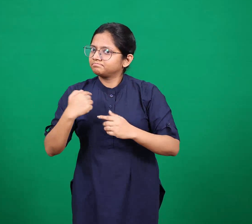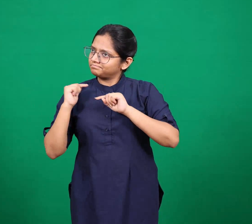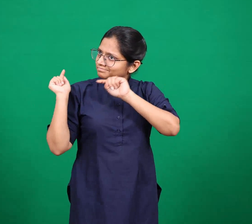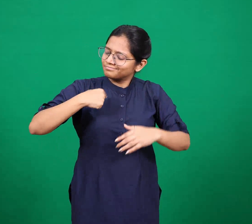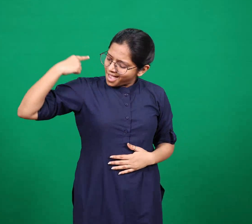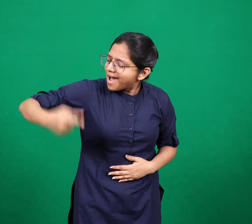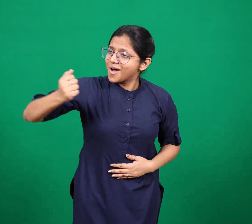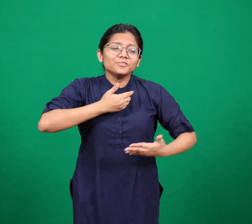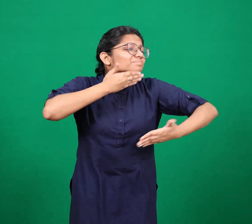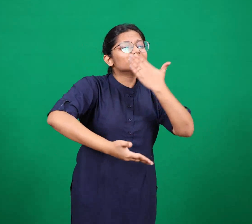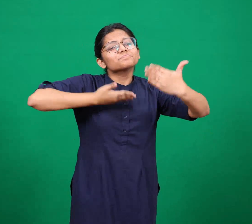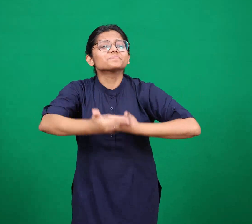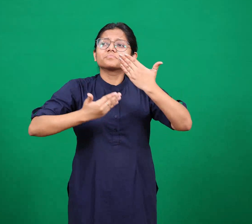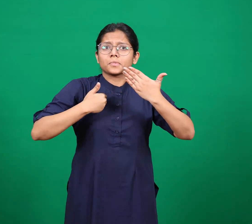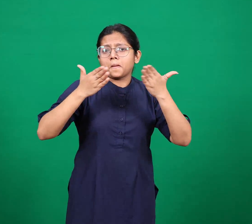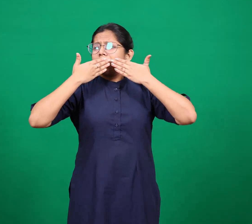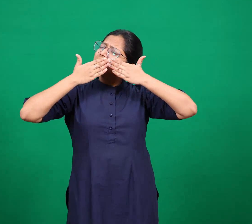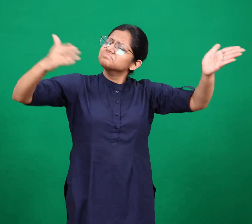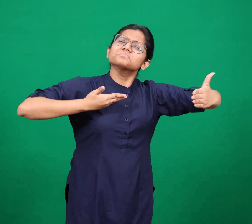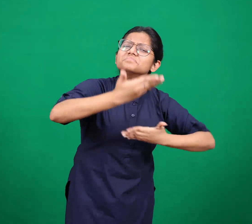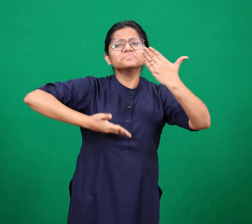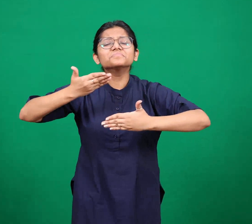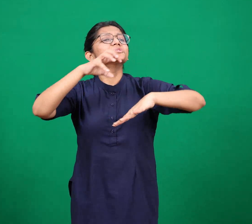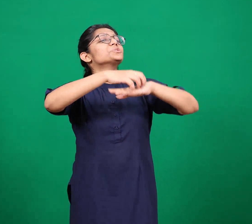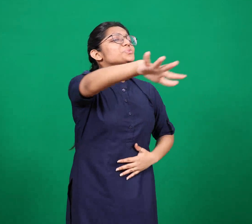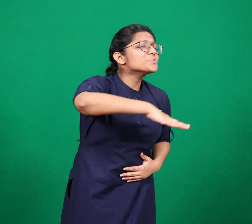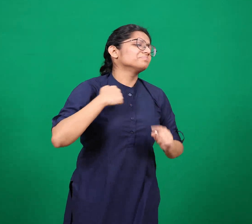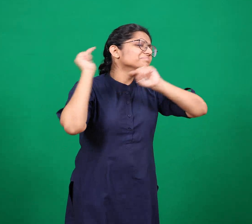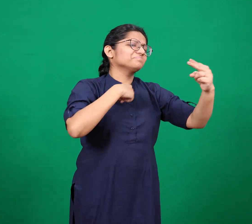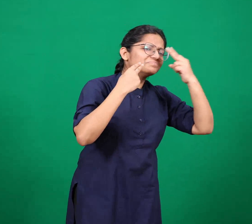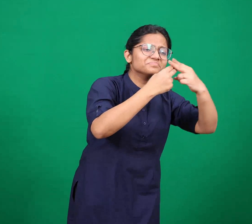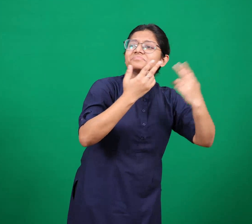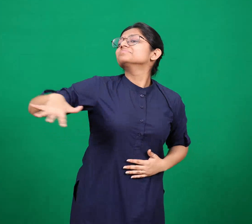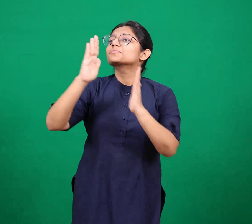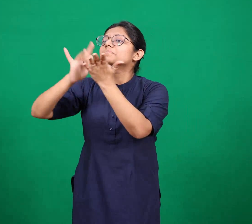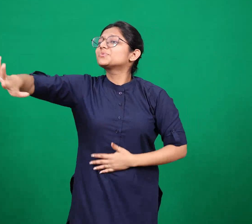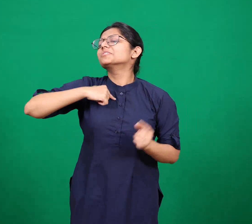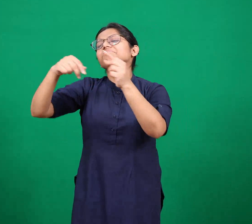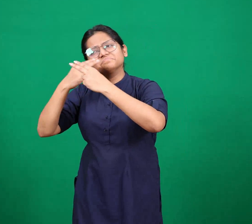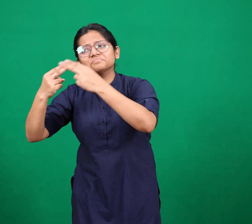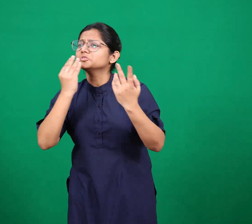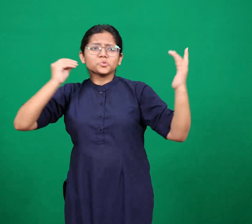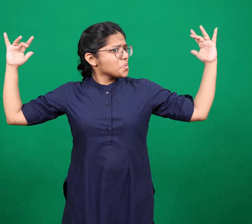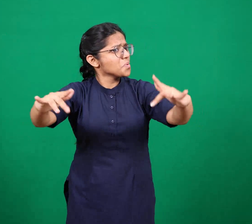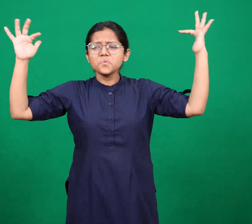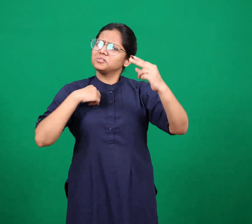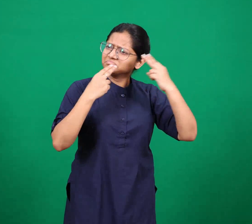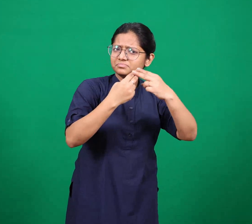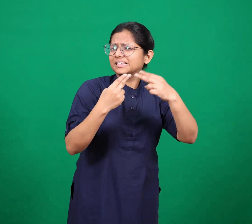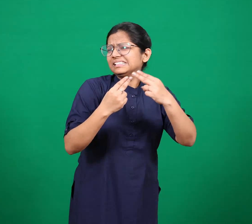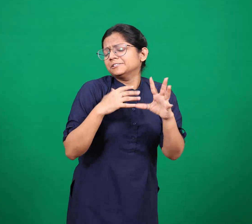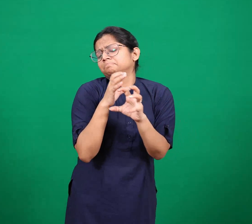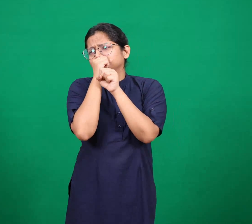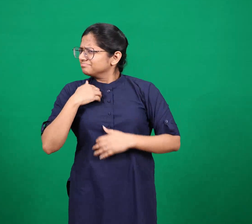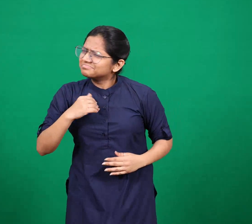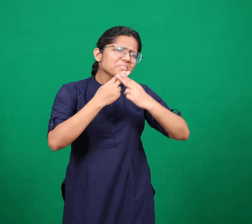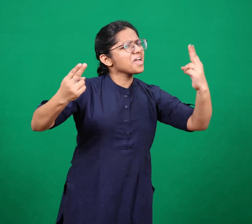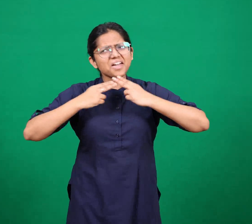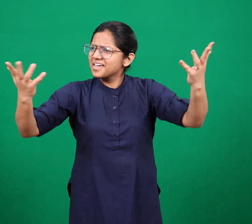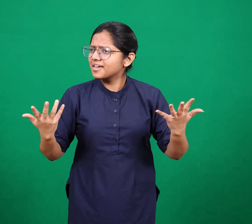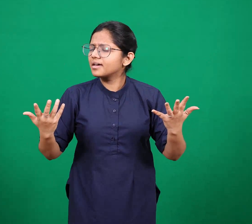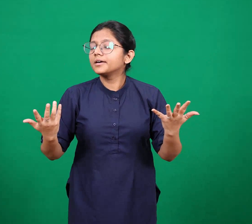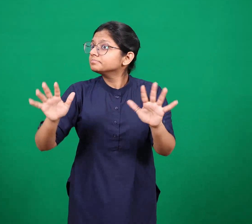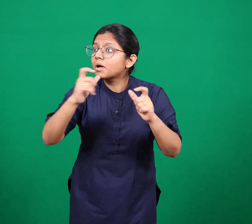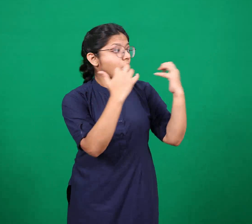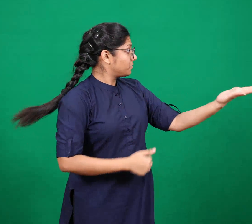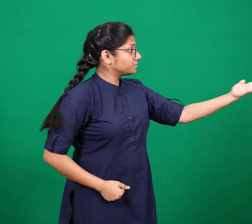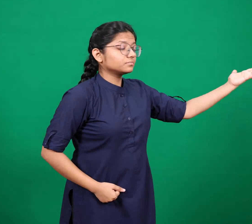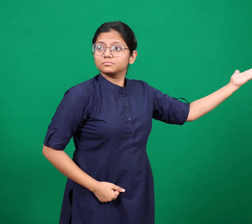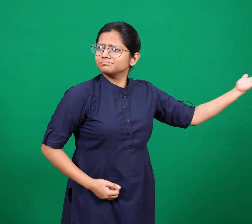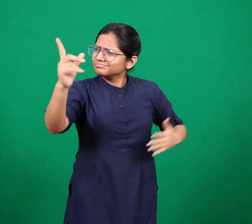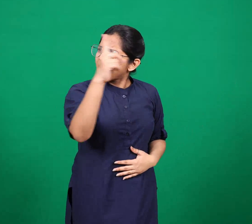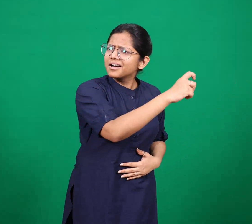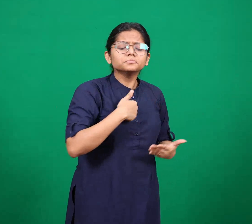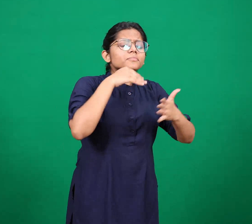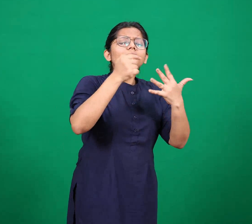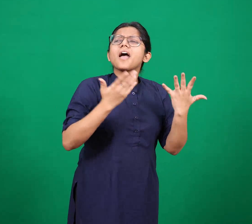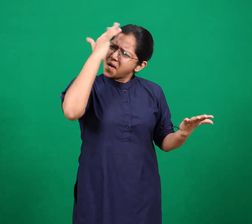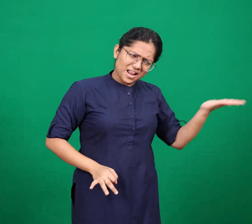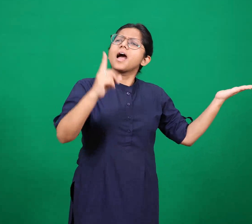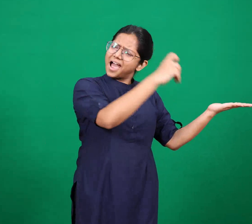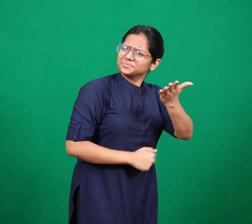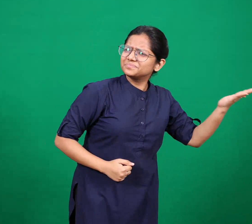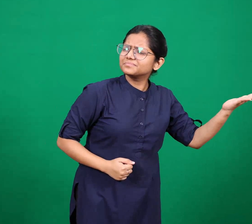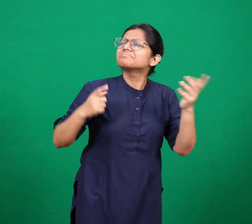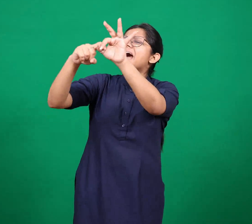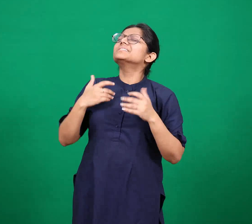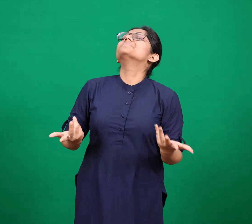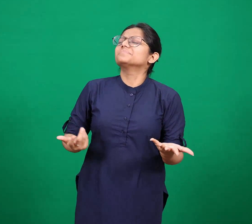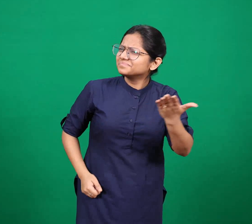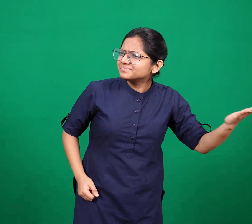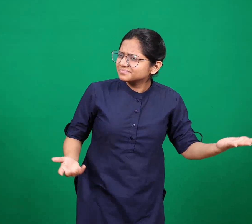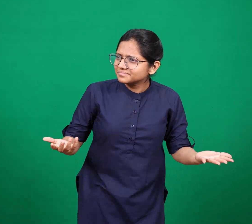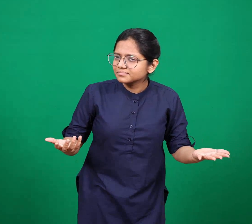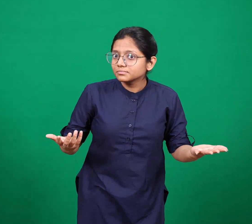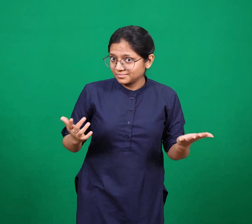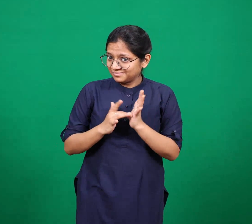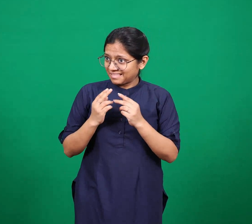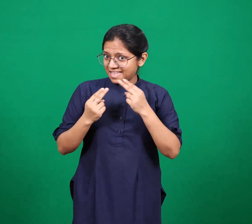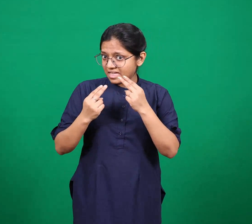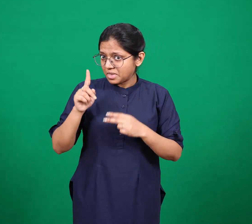" I always taught in the synagogues and at the temple, where all the Jews come together. I said nothing in secret. Why are you asking Me? Ask those who heard My message.